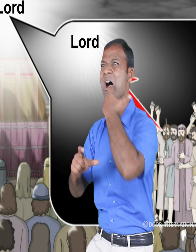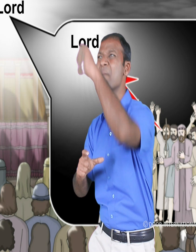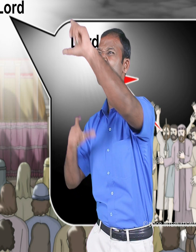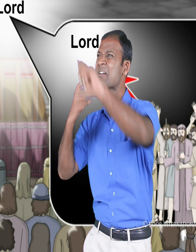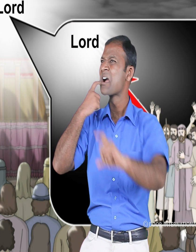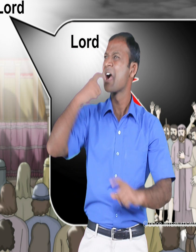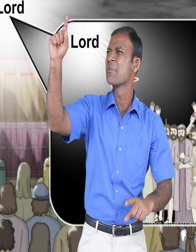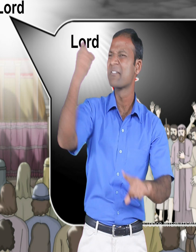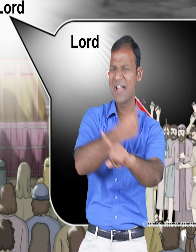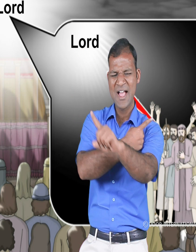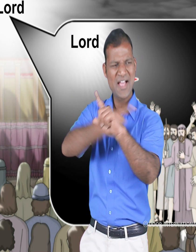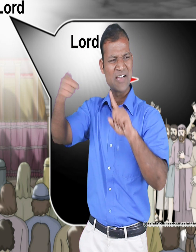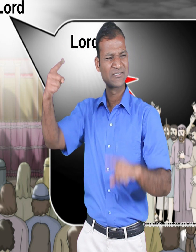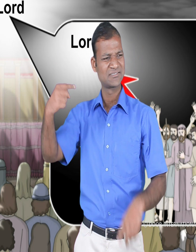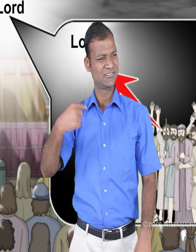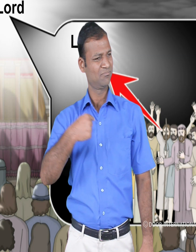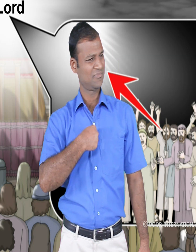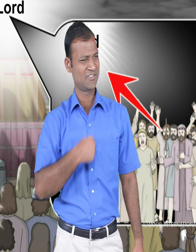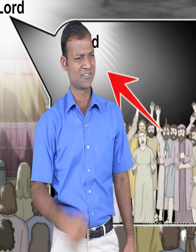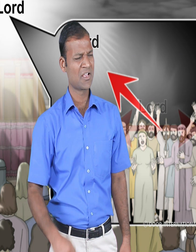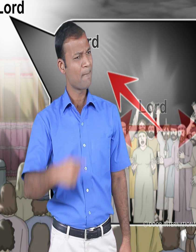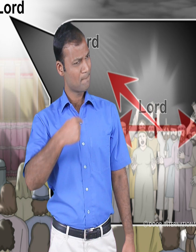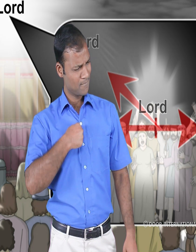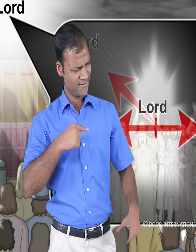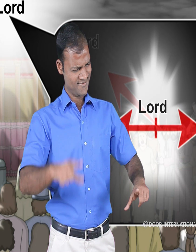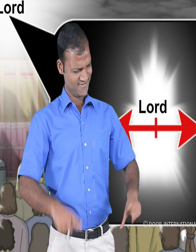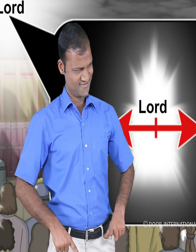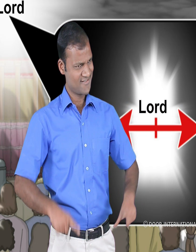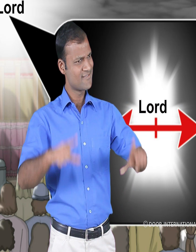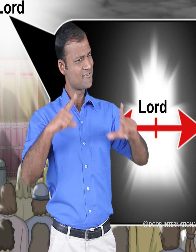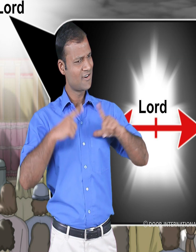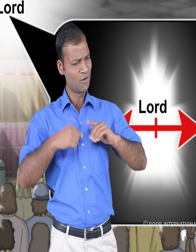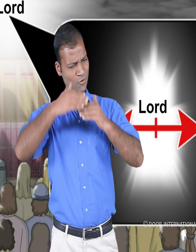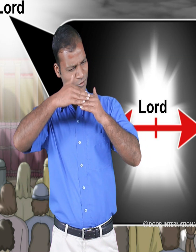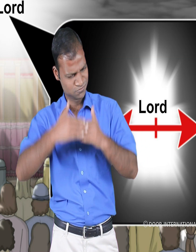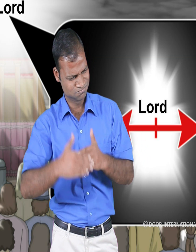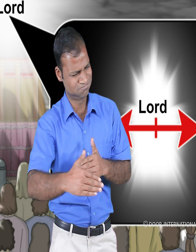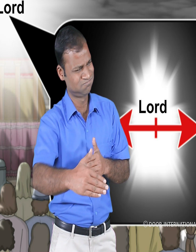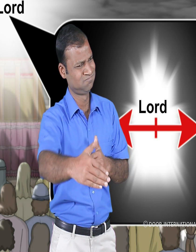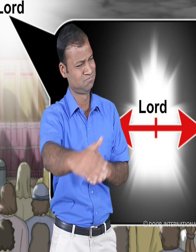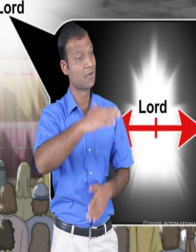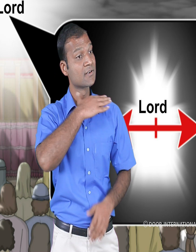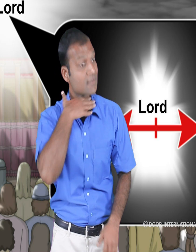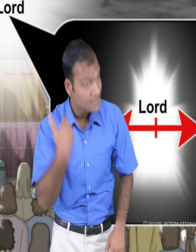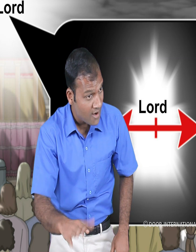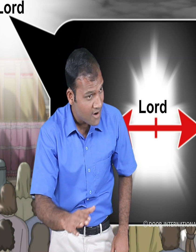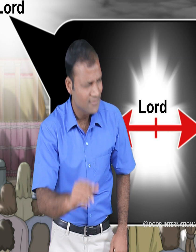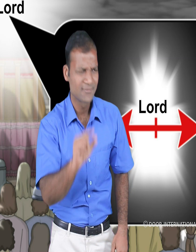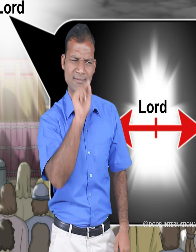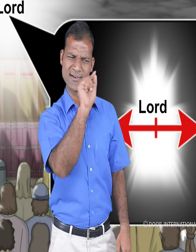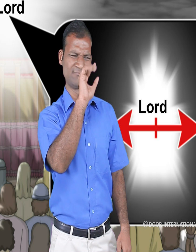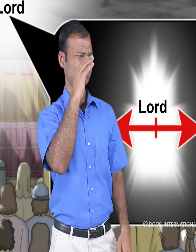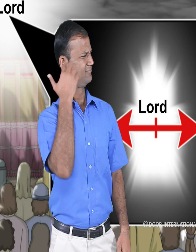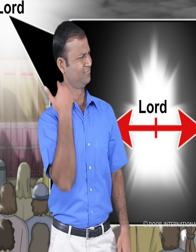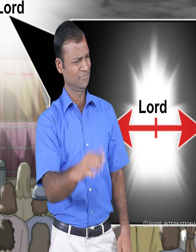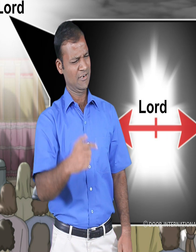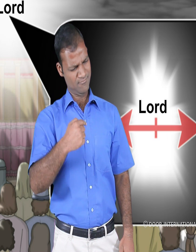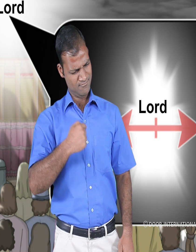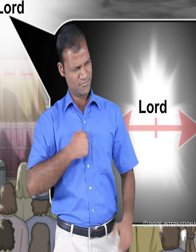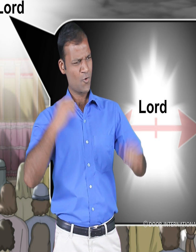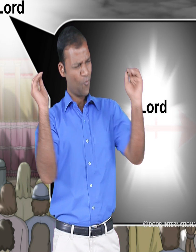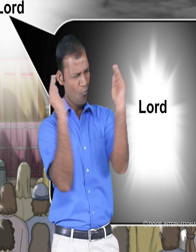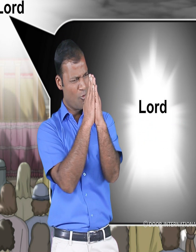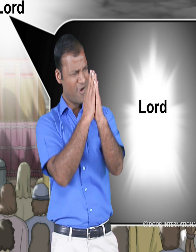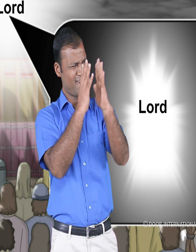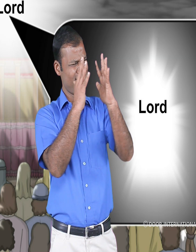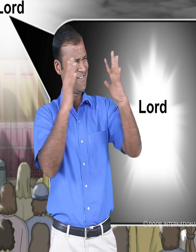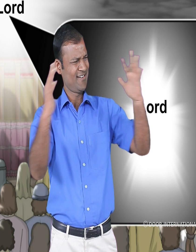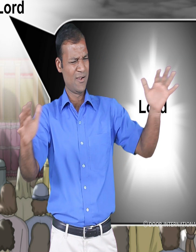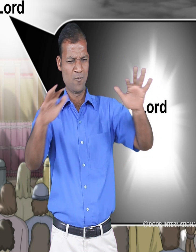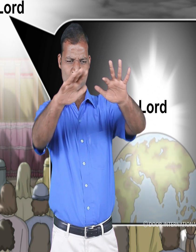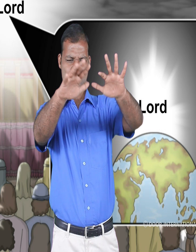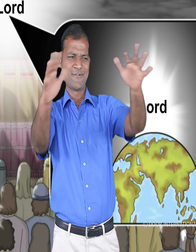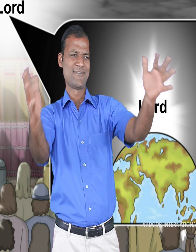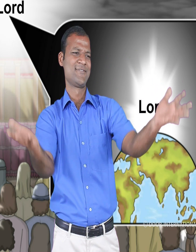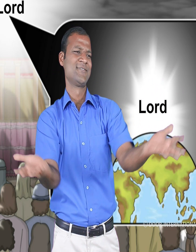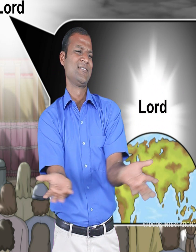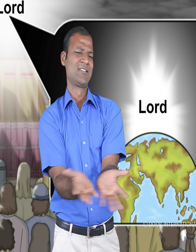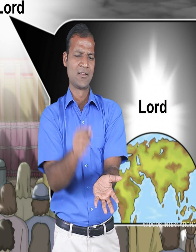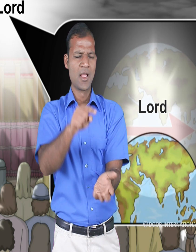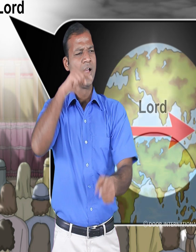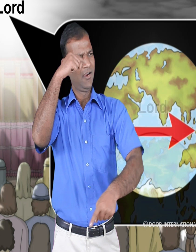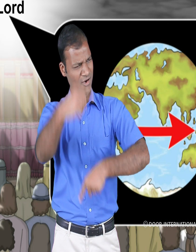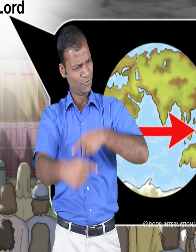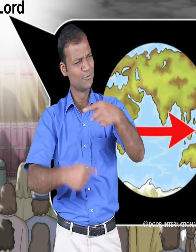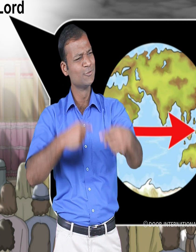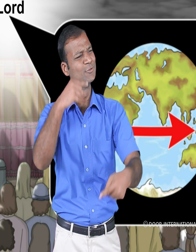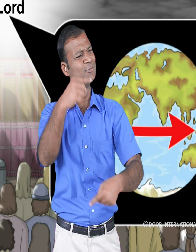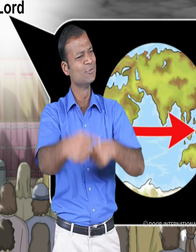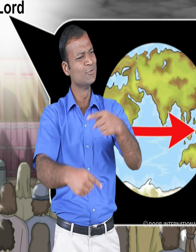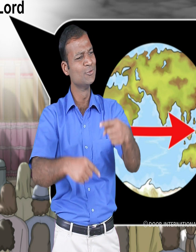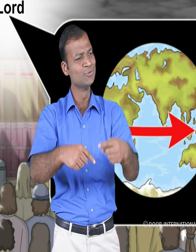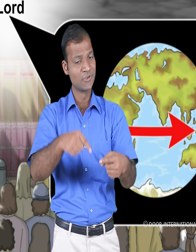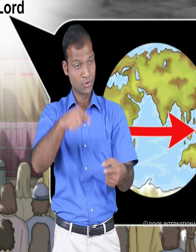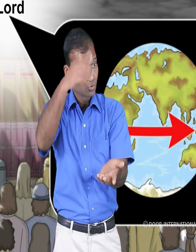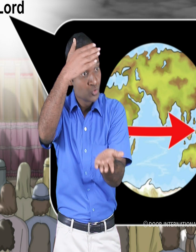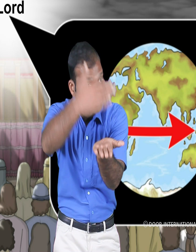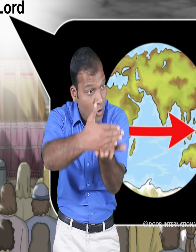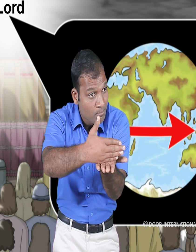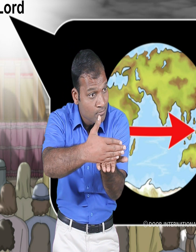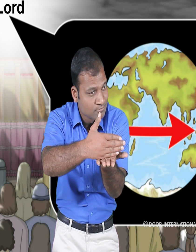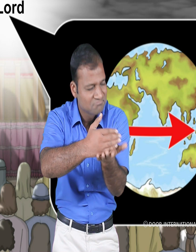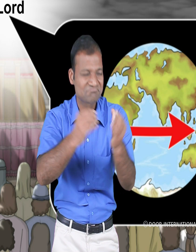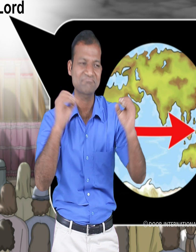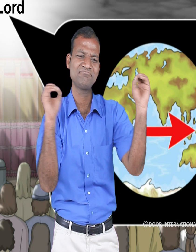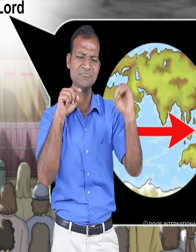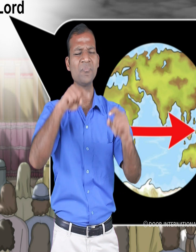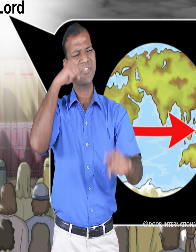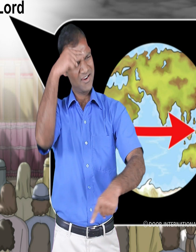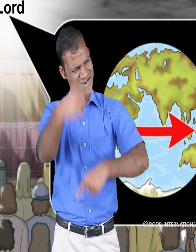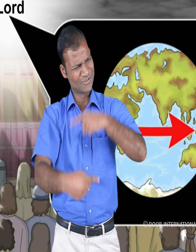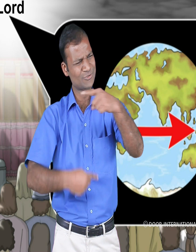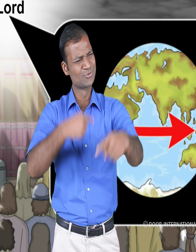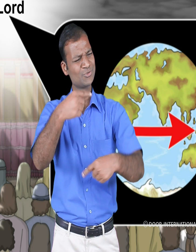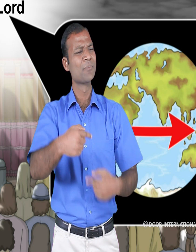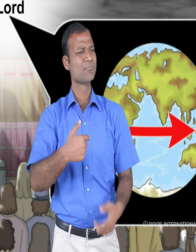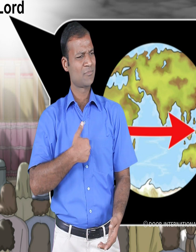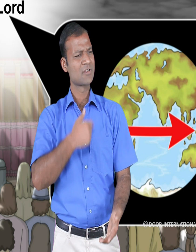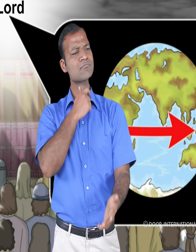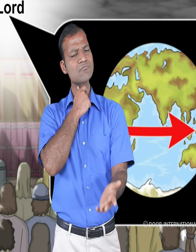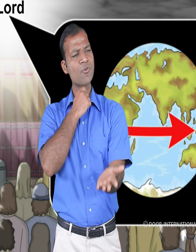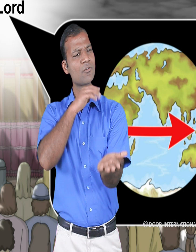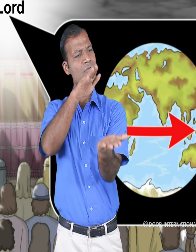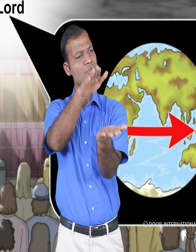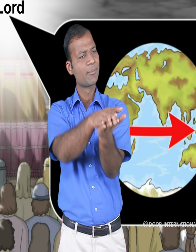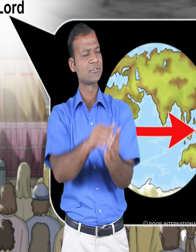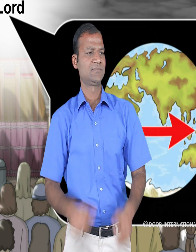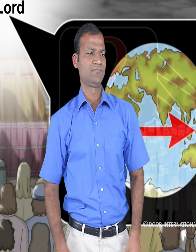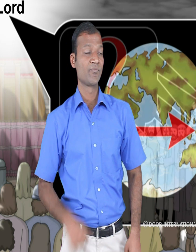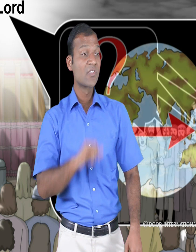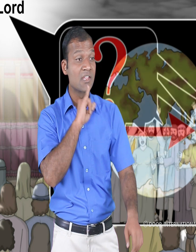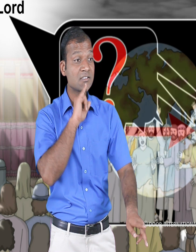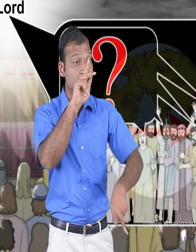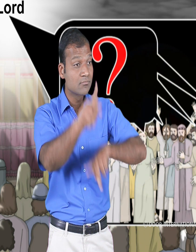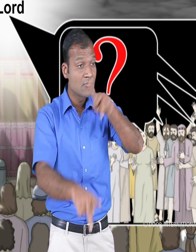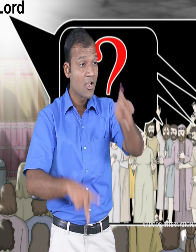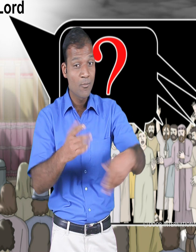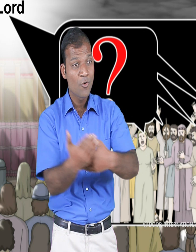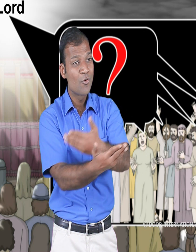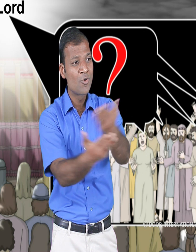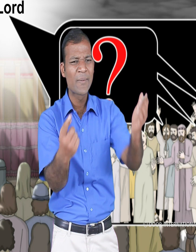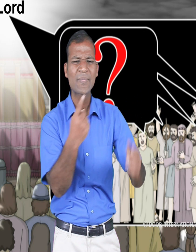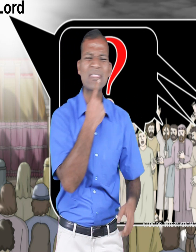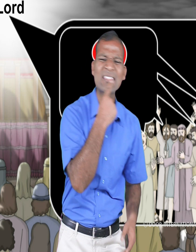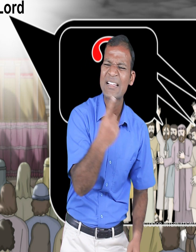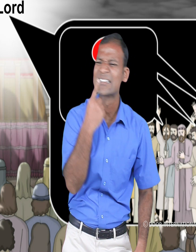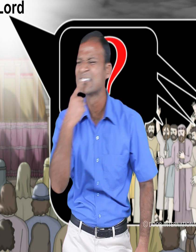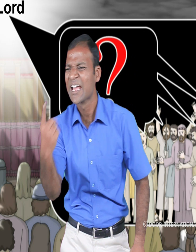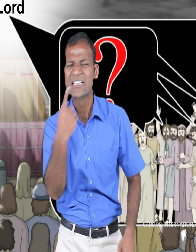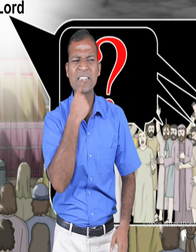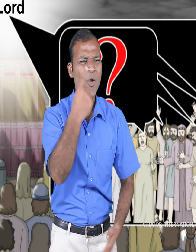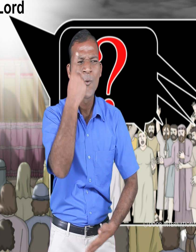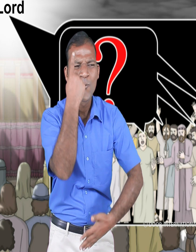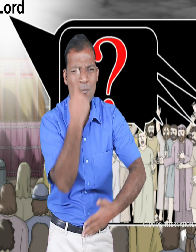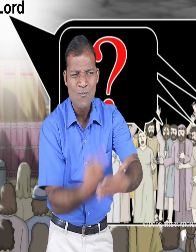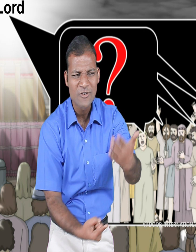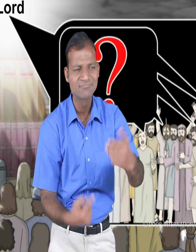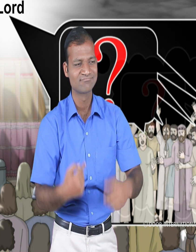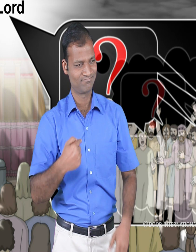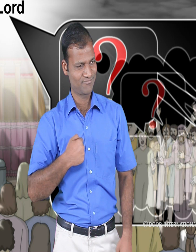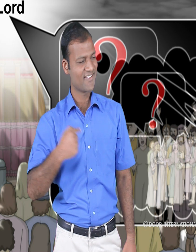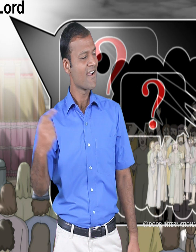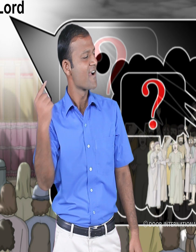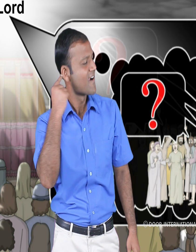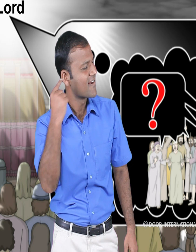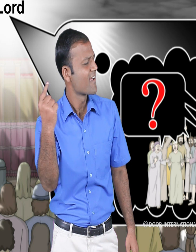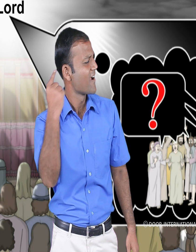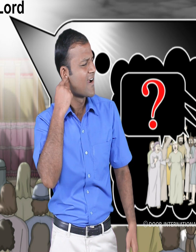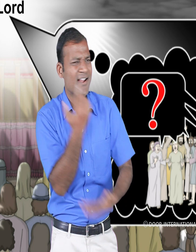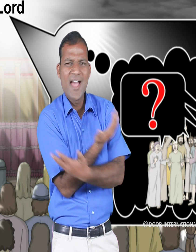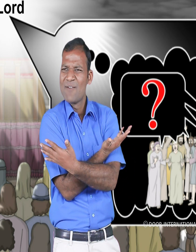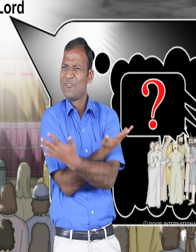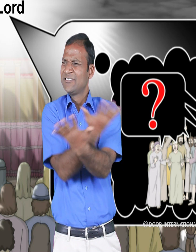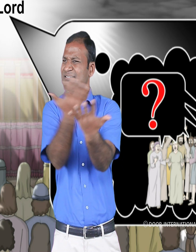So tell them: As surely as I live, declares the LORD, I will do to you exactly as I heard you say.